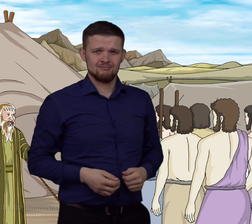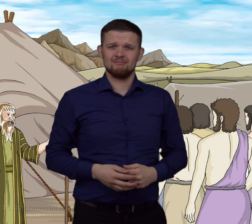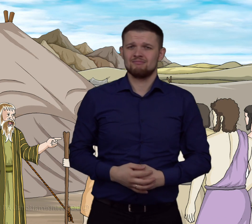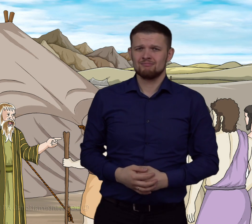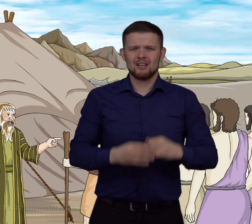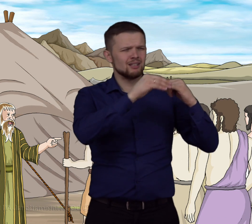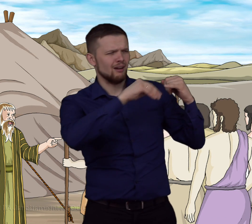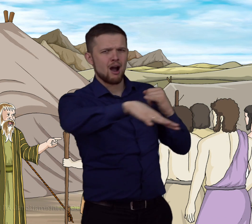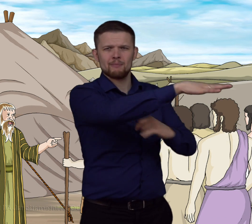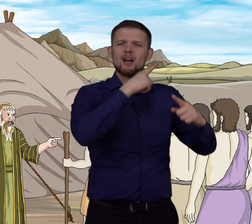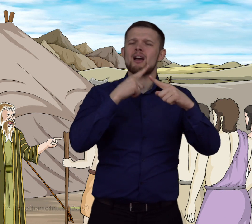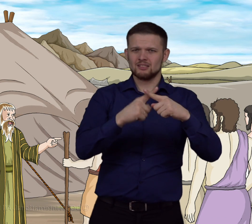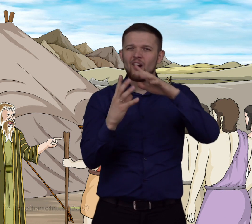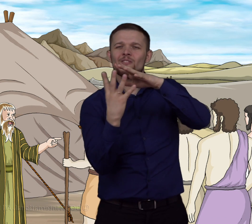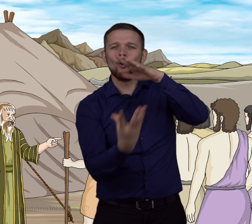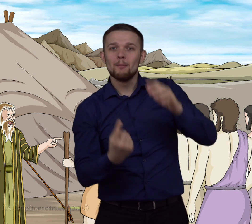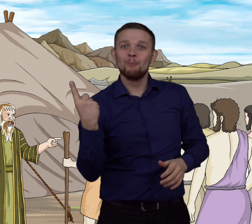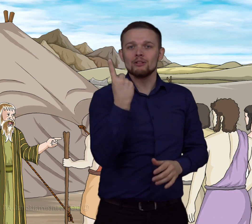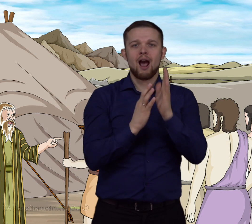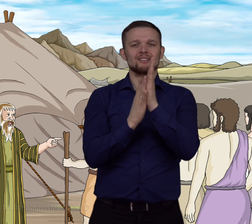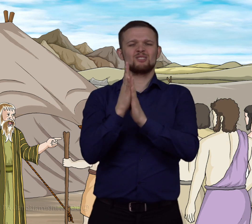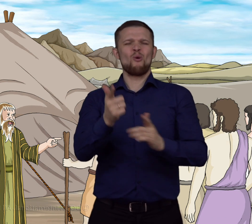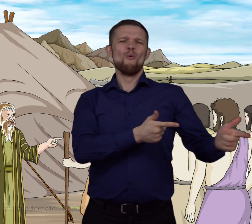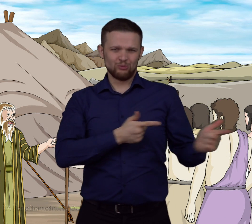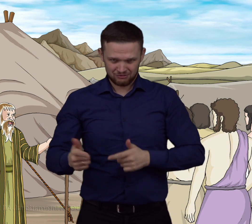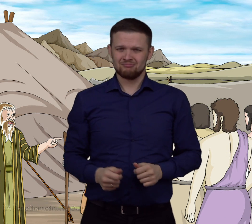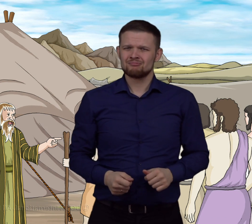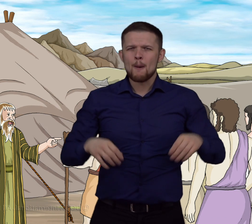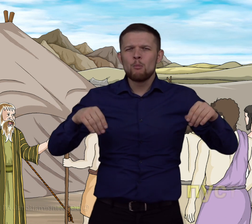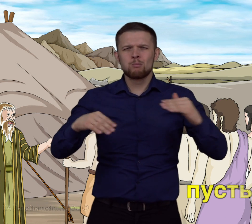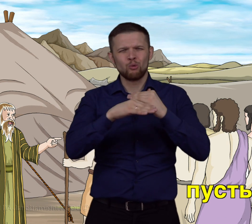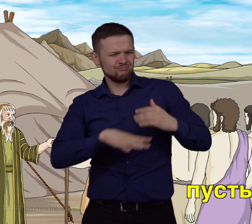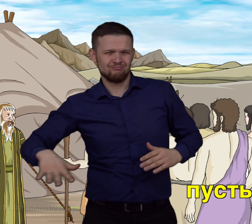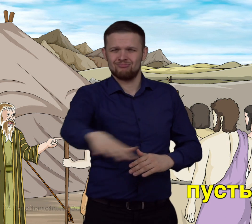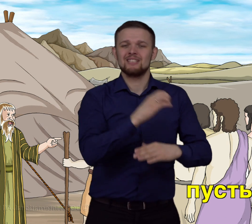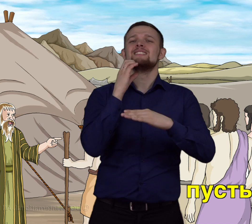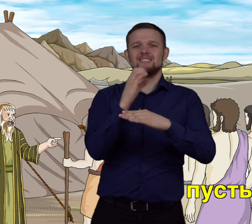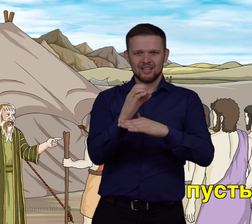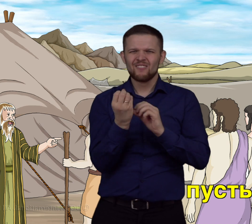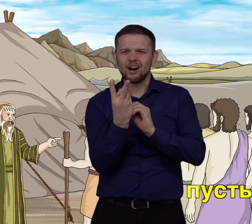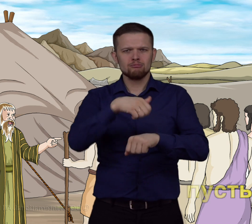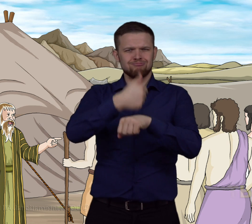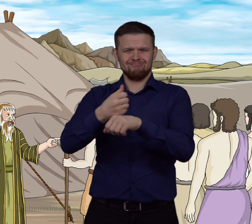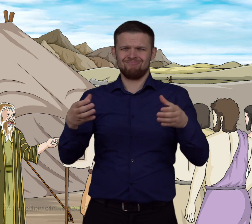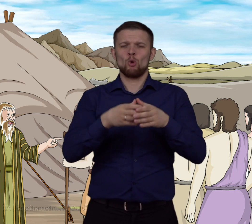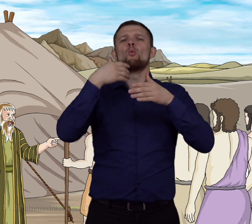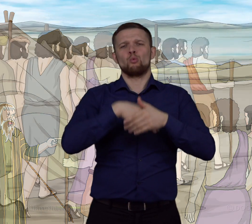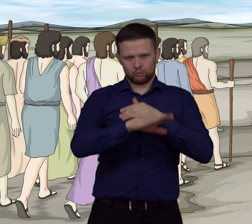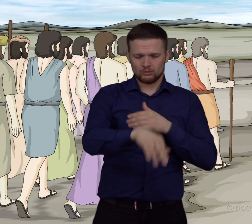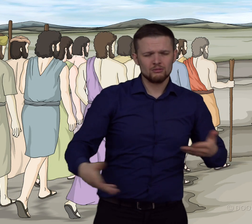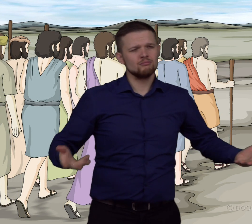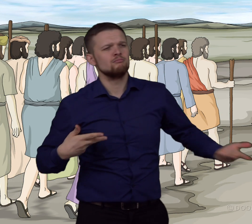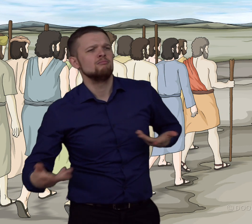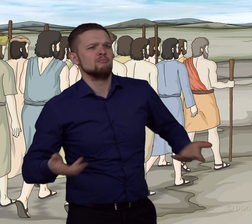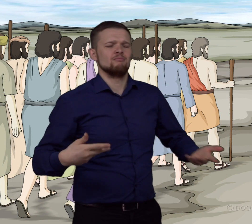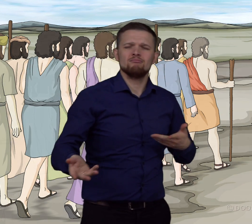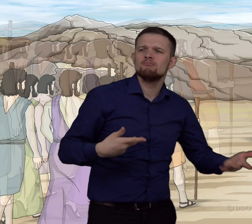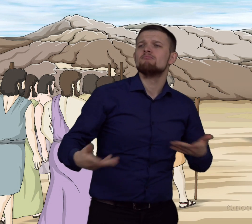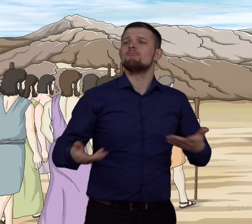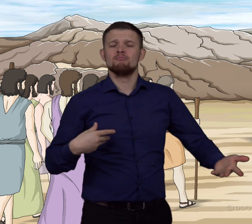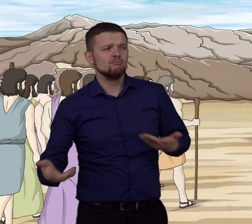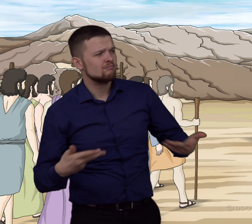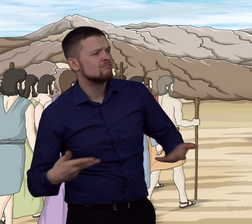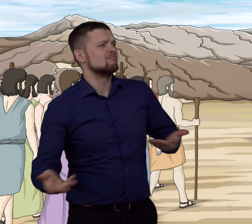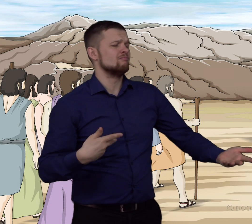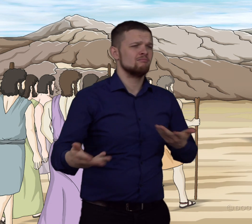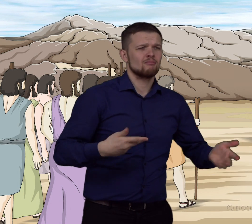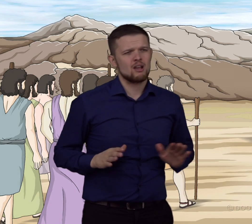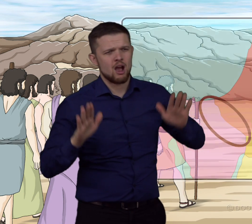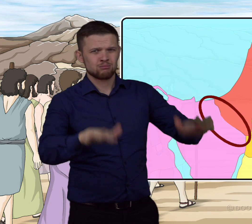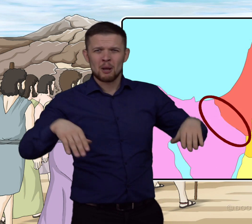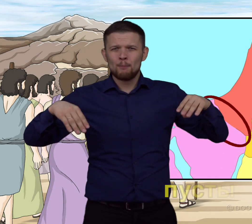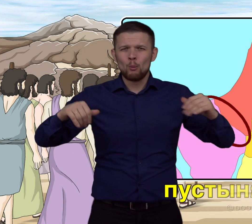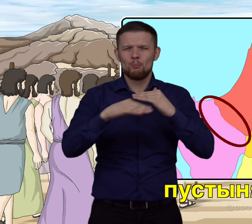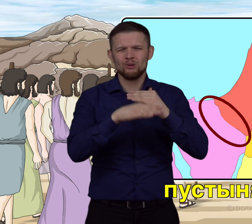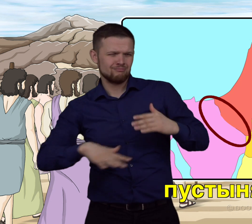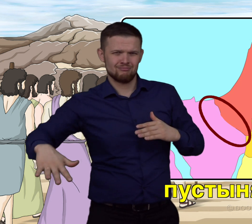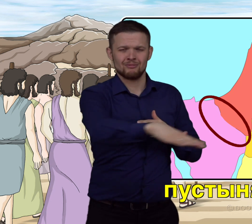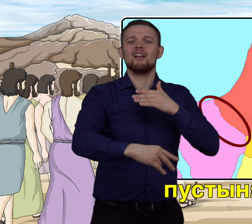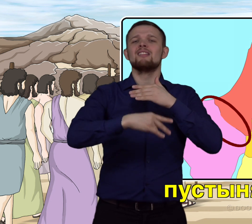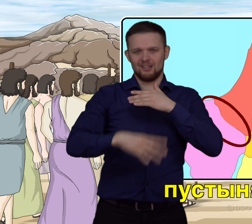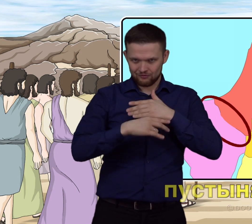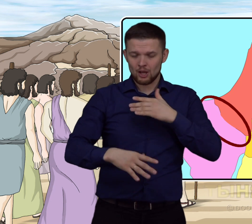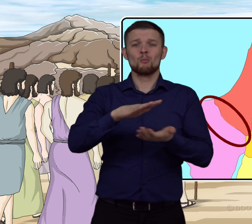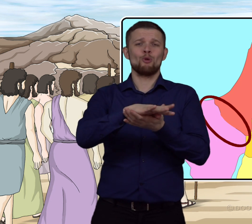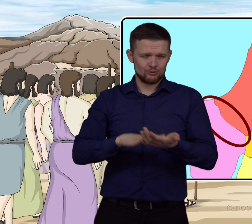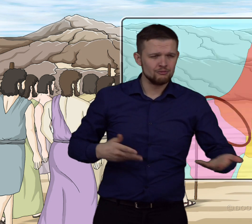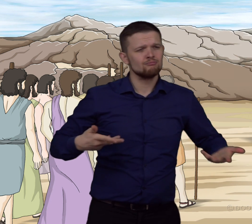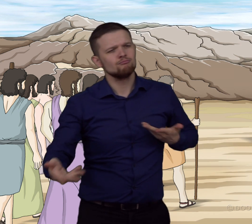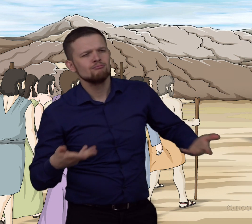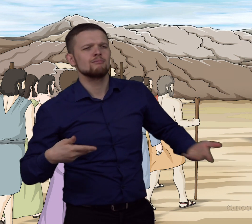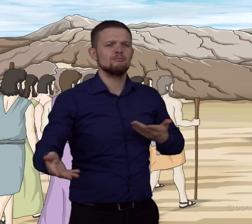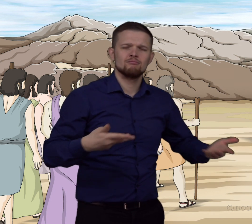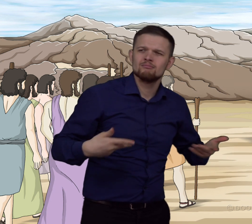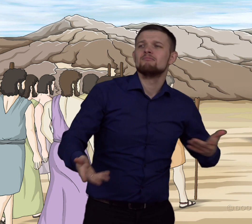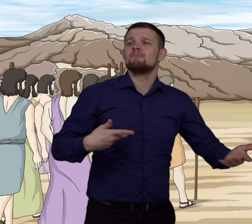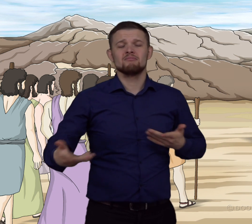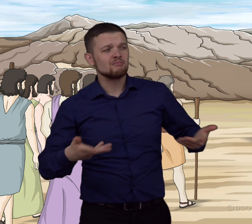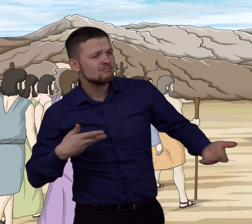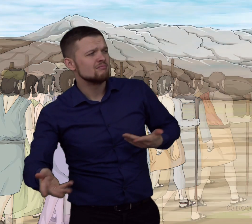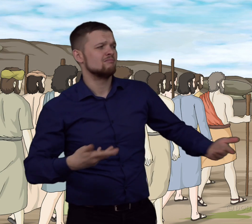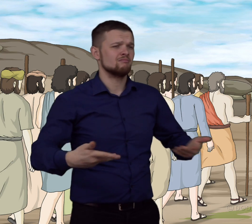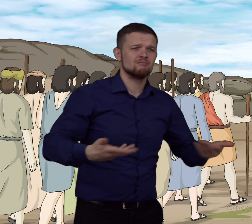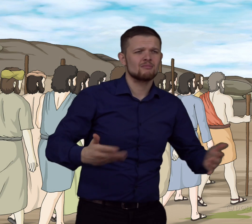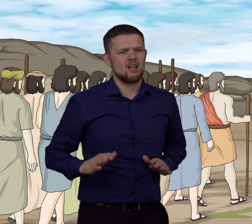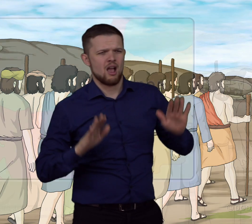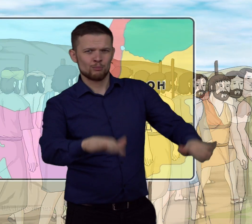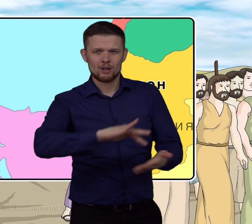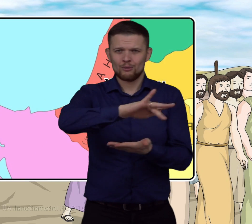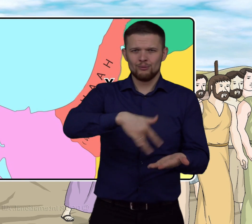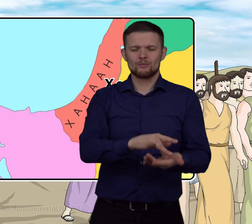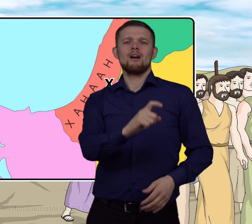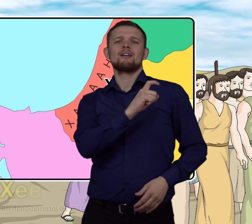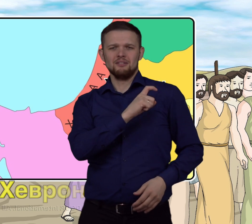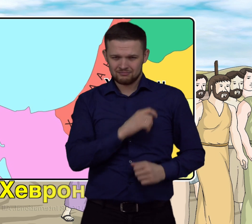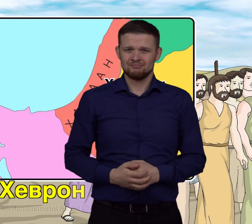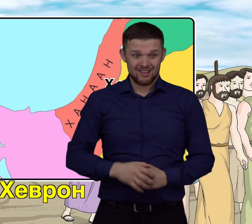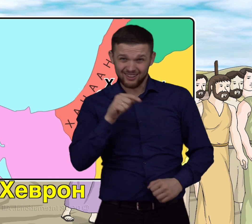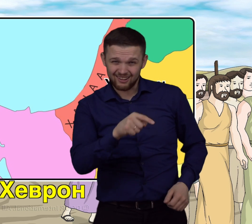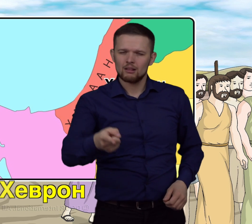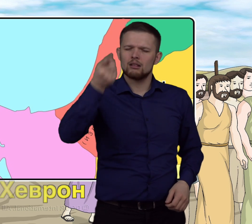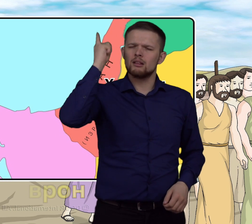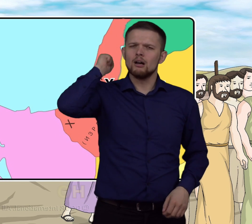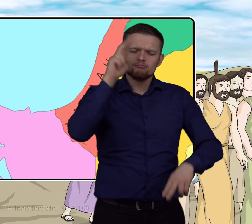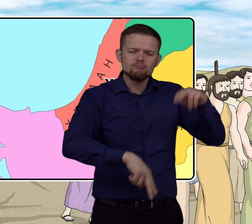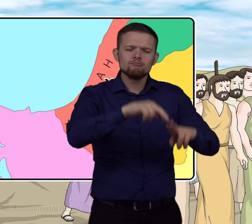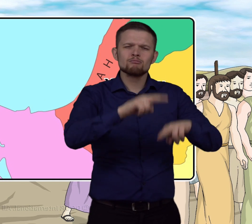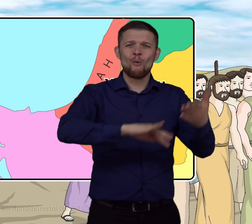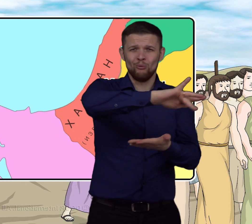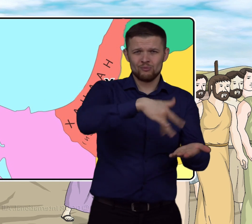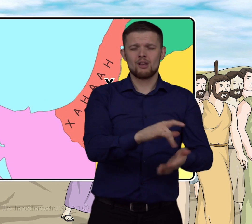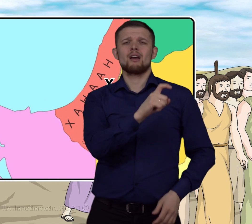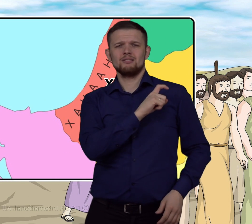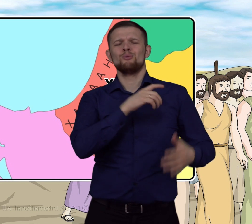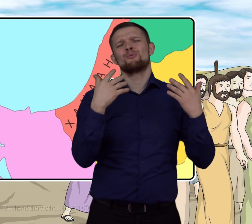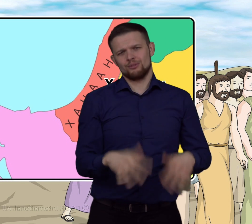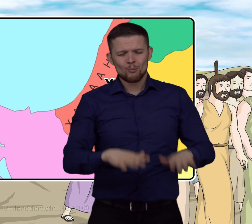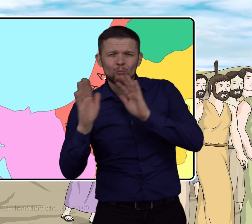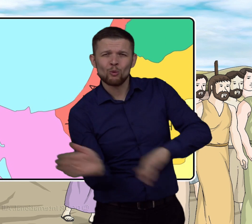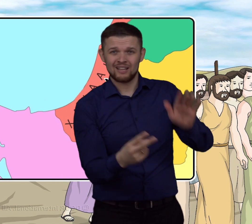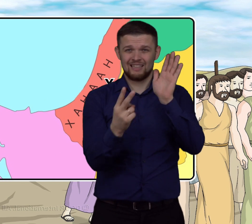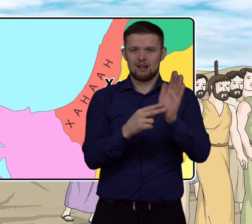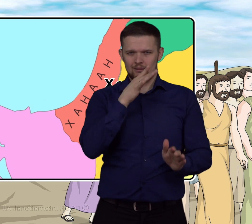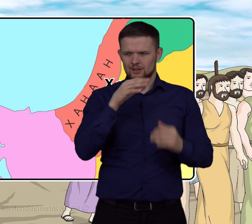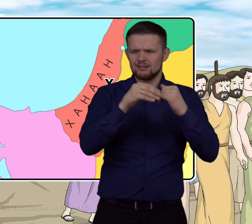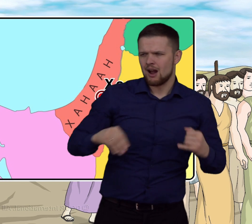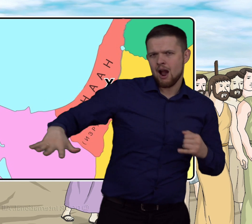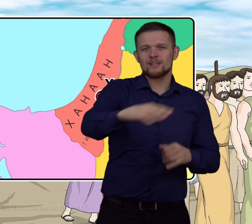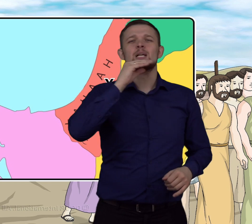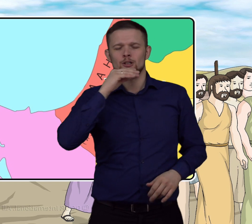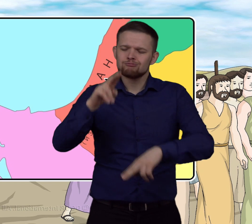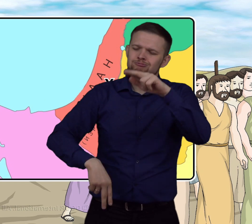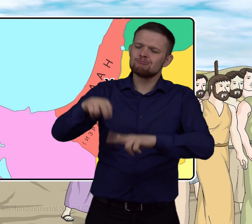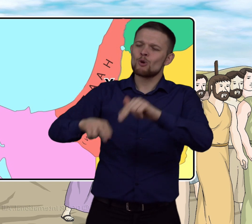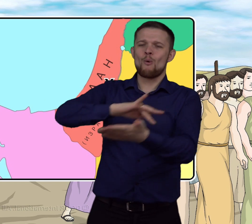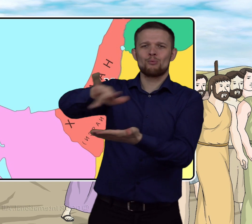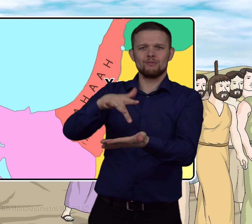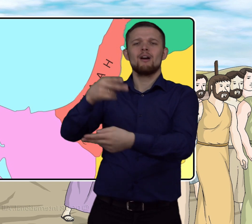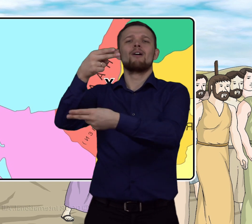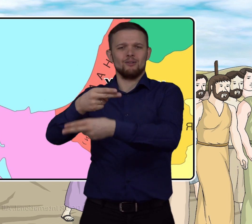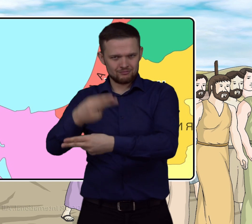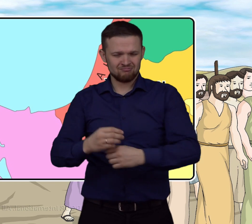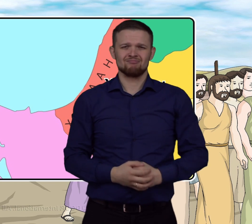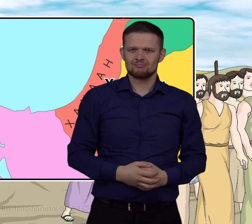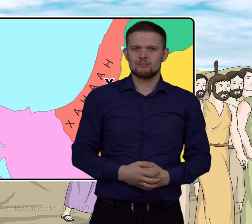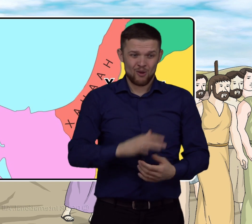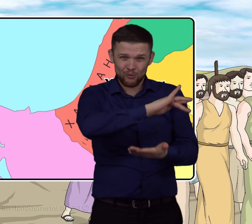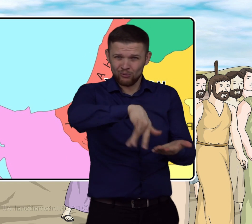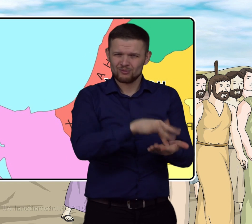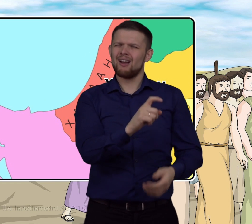(It was the season for the first ripe grapes.) So they went up and spied out the land from the Wilderness of Zin as far as Rehob, toward Lebo-hamath.